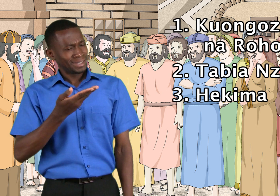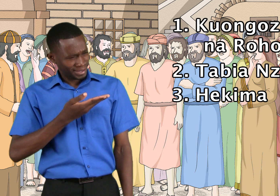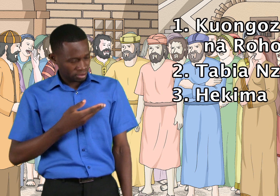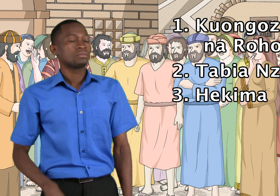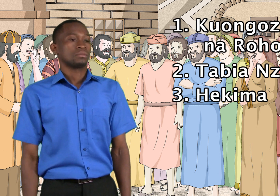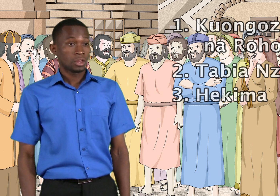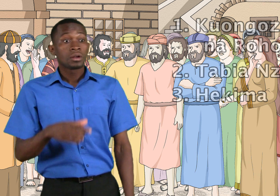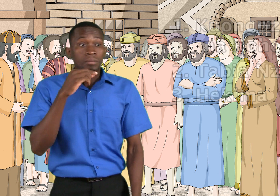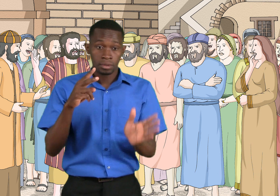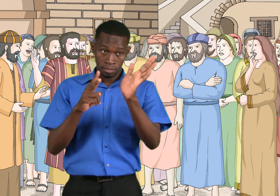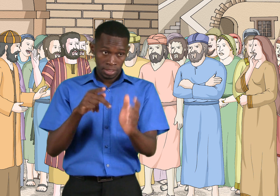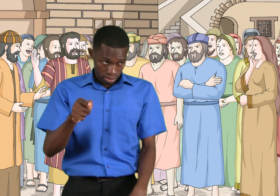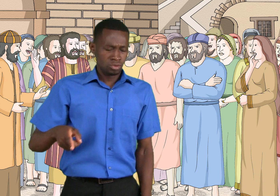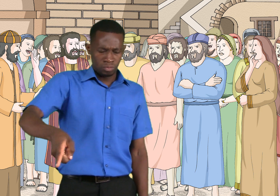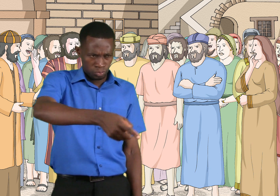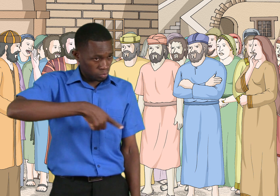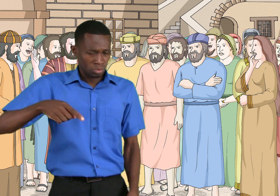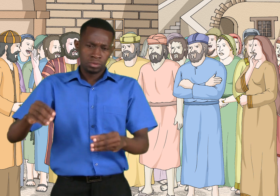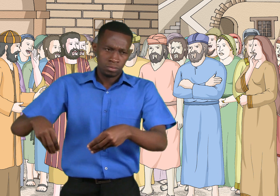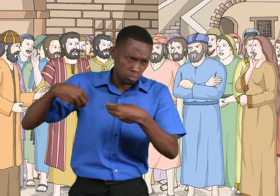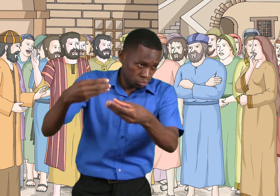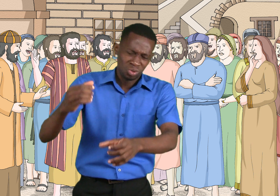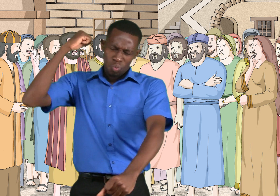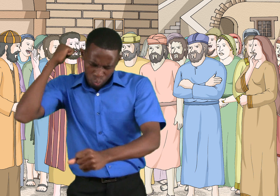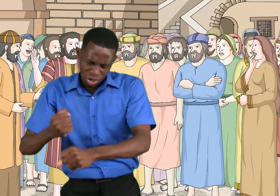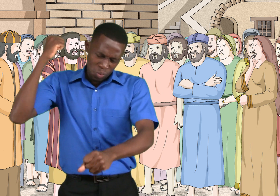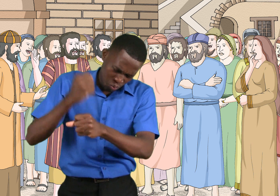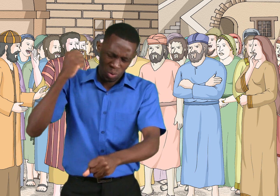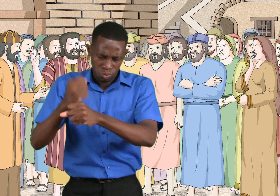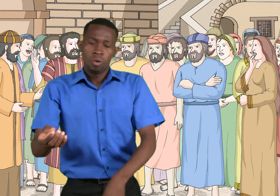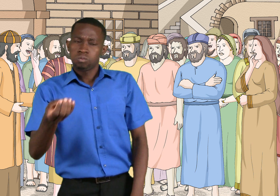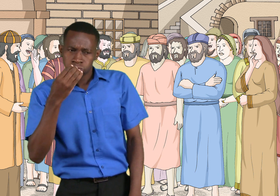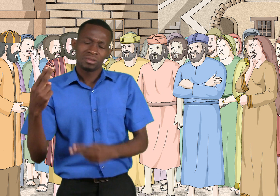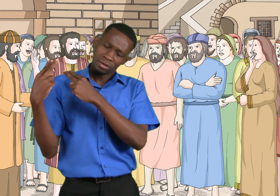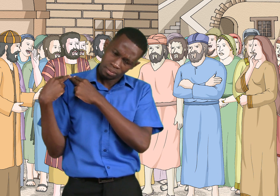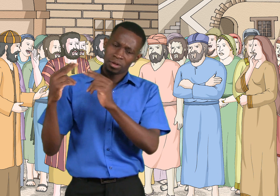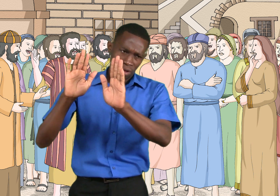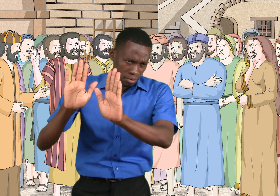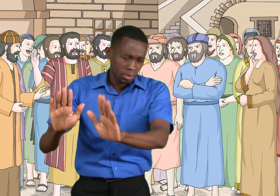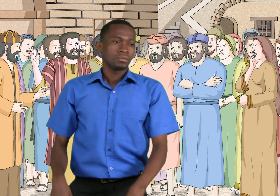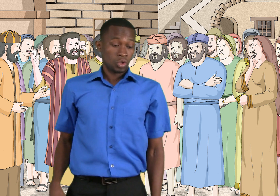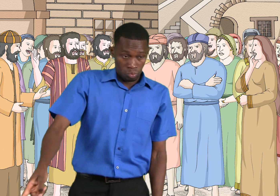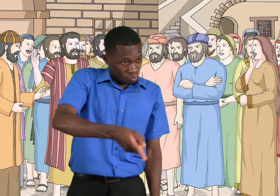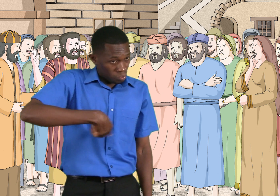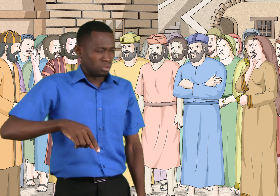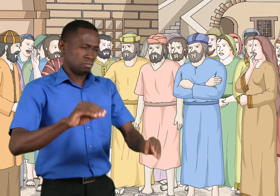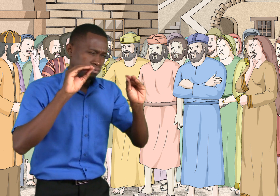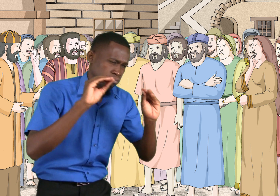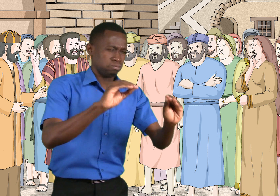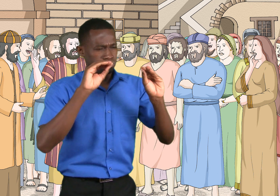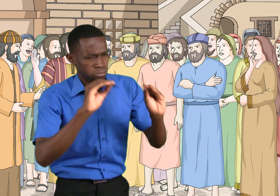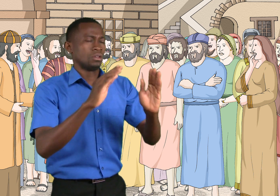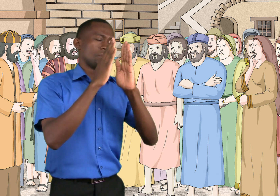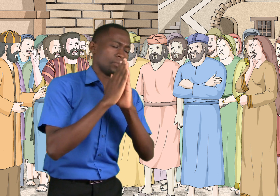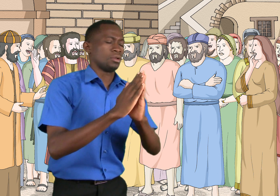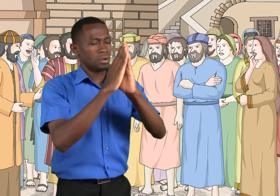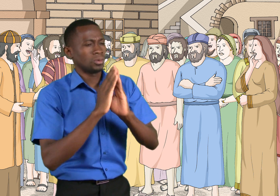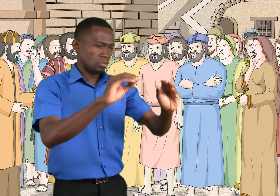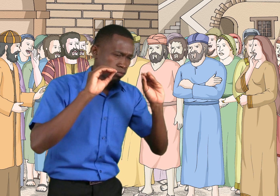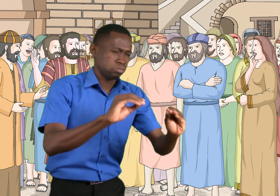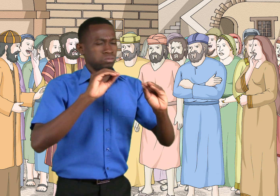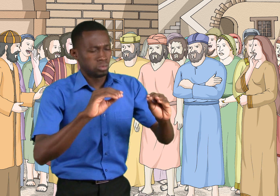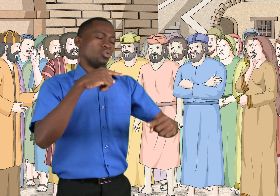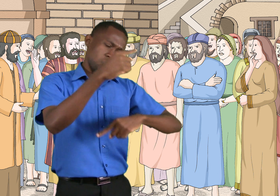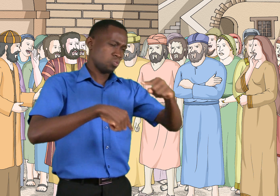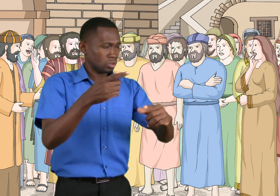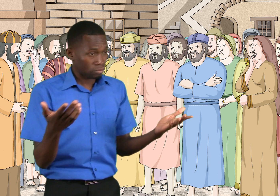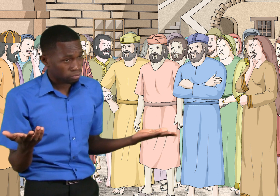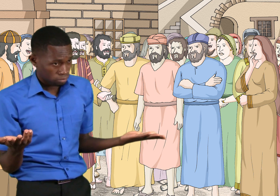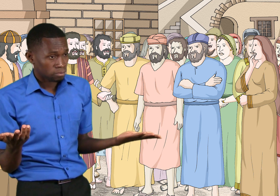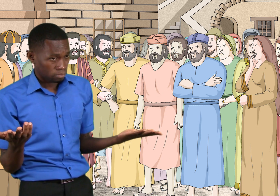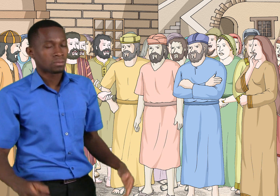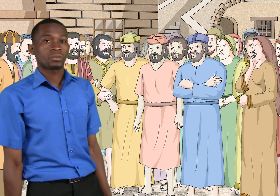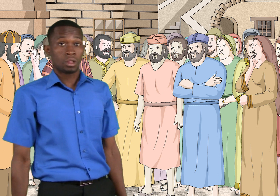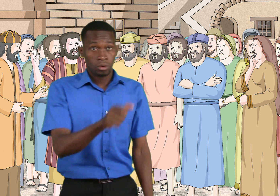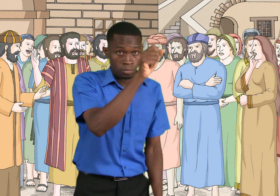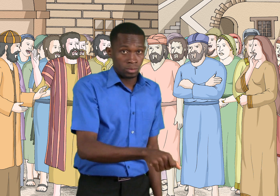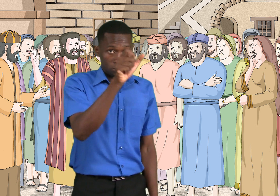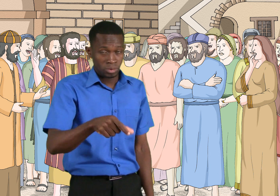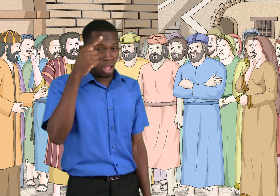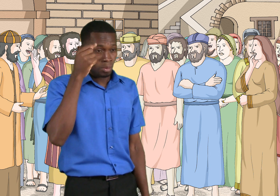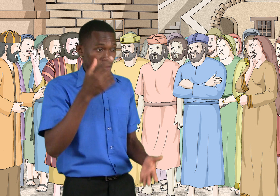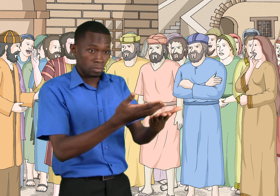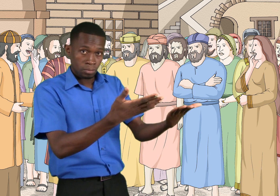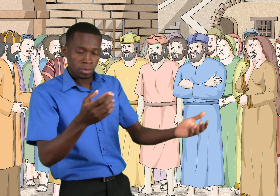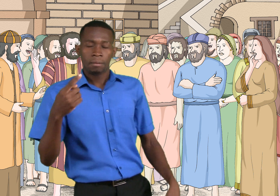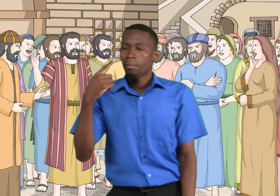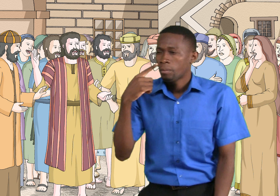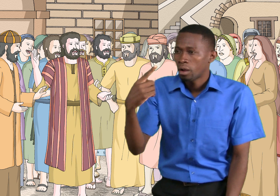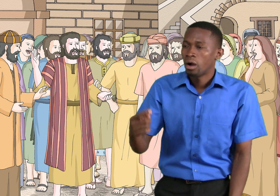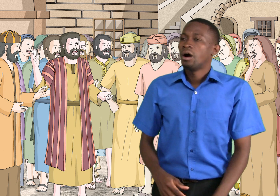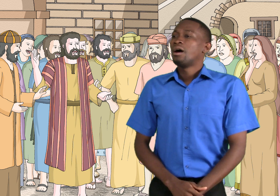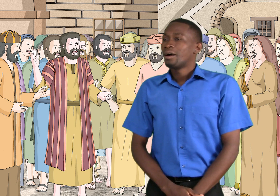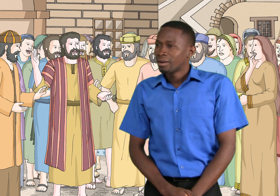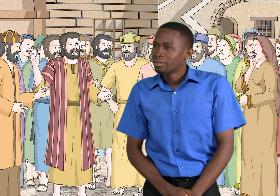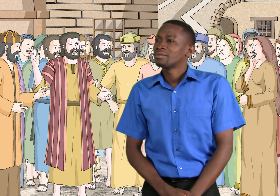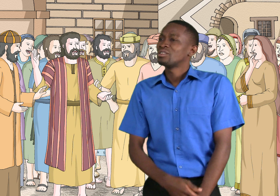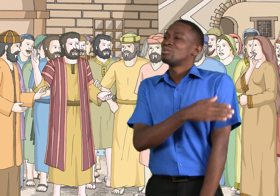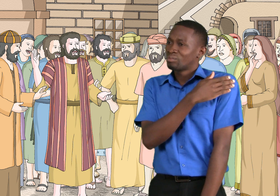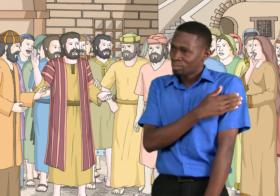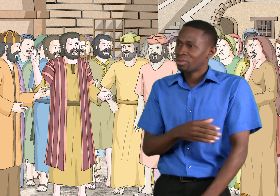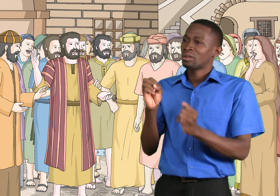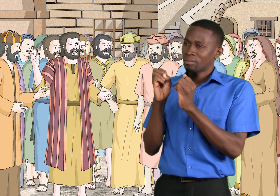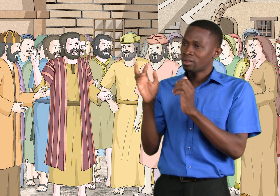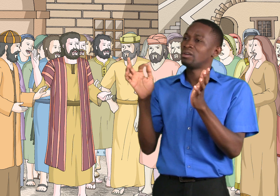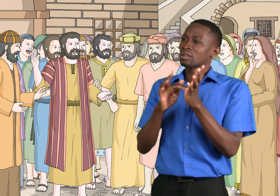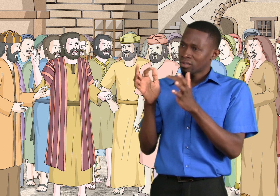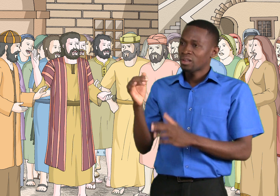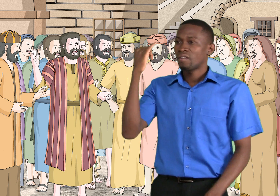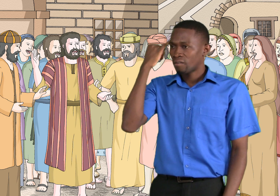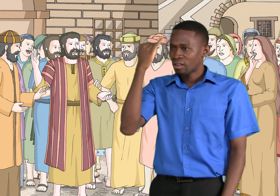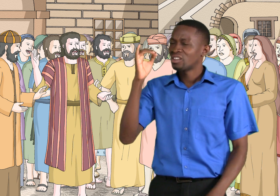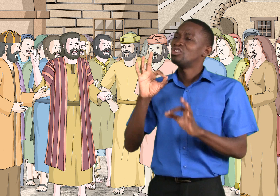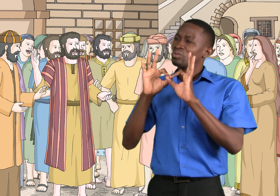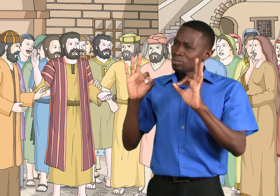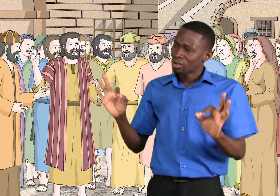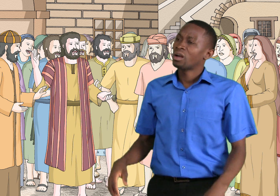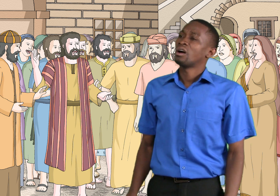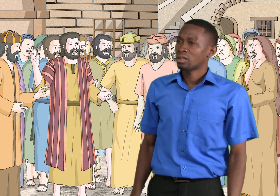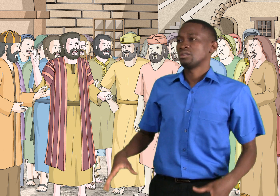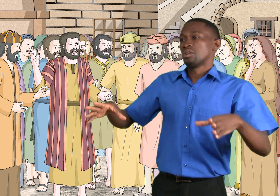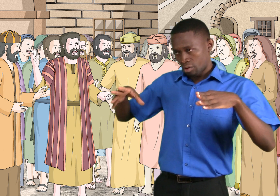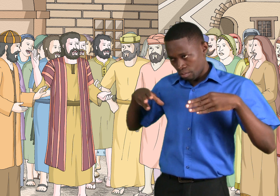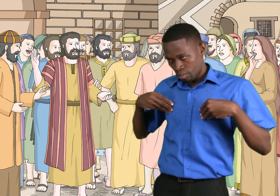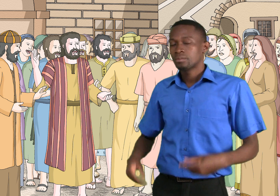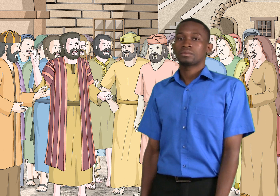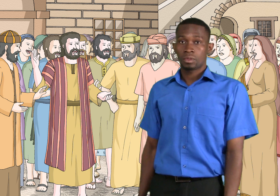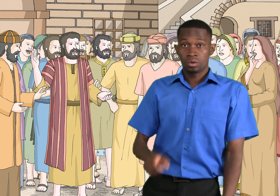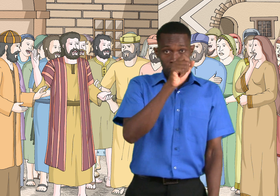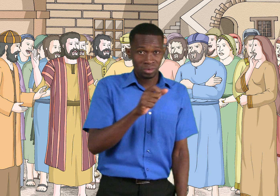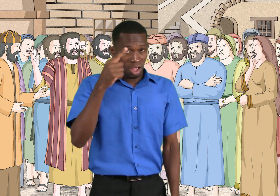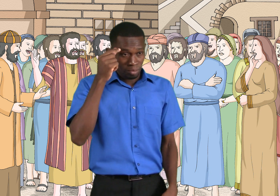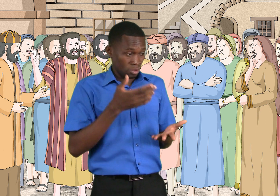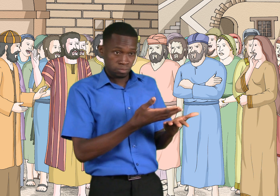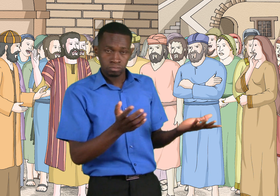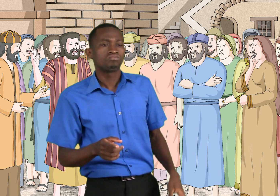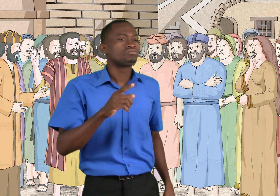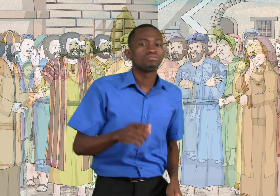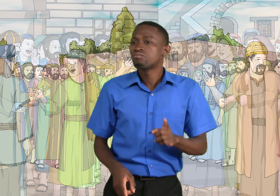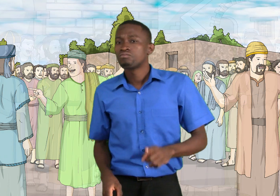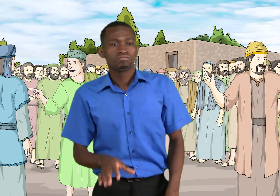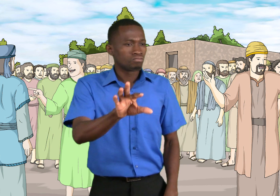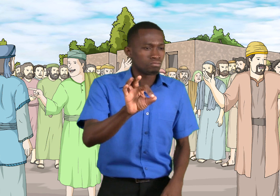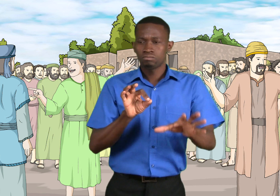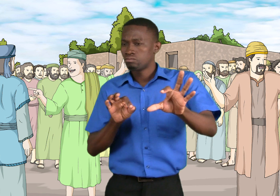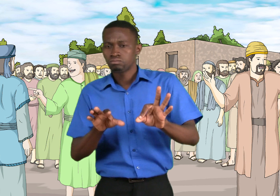We will appoint this responsibility to them and will devote ourselves to prayer and to the ministry of the word.”